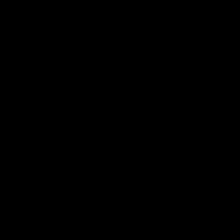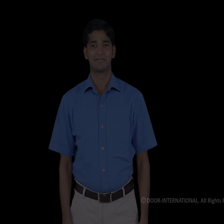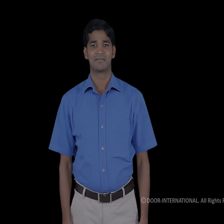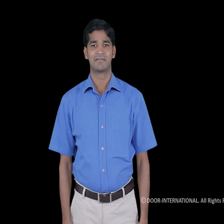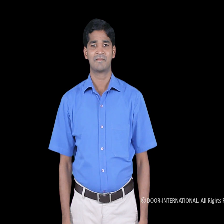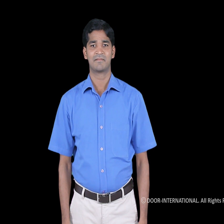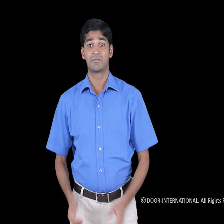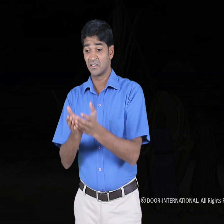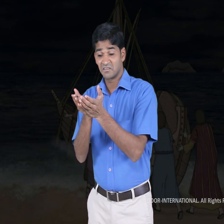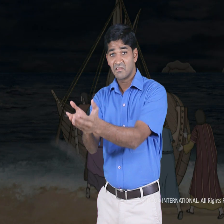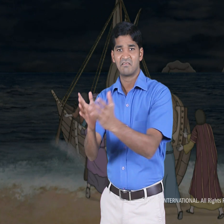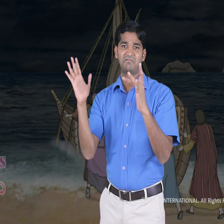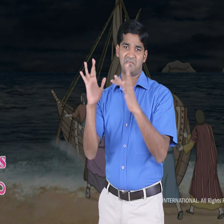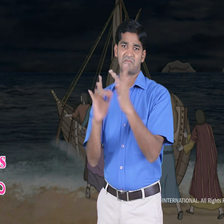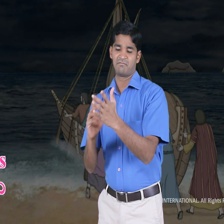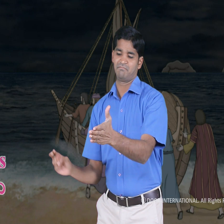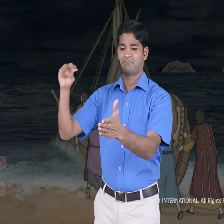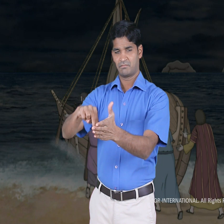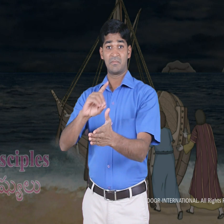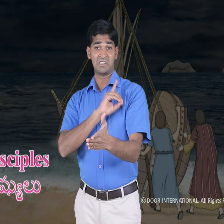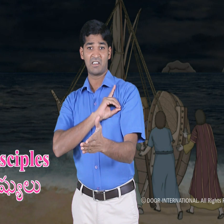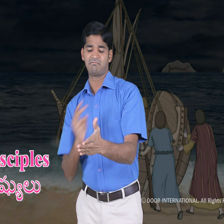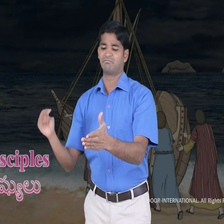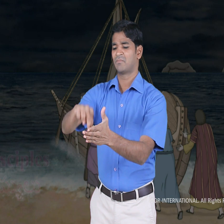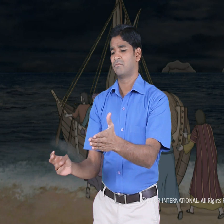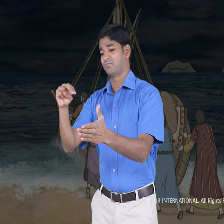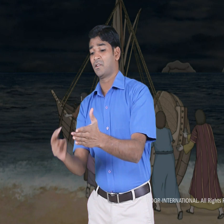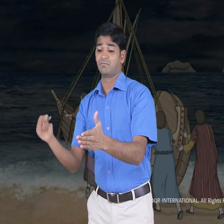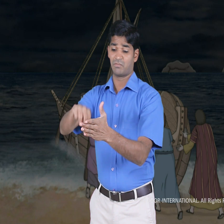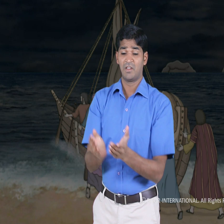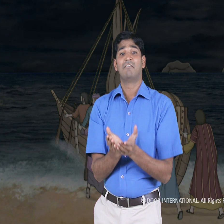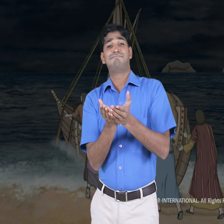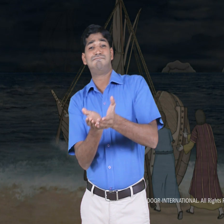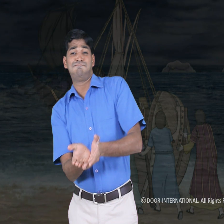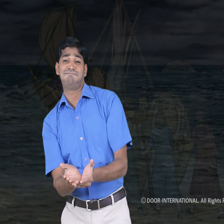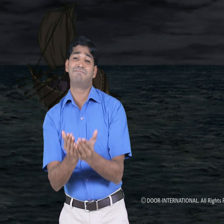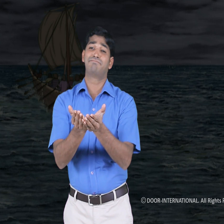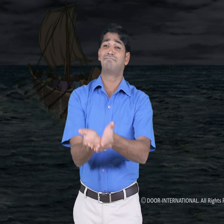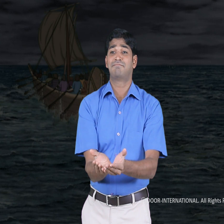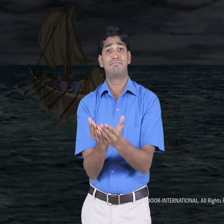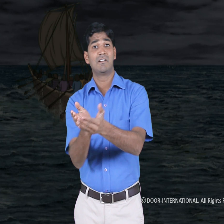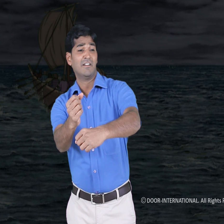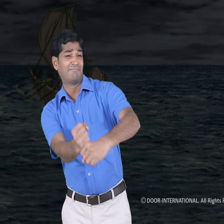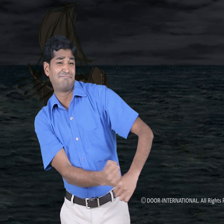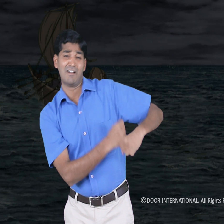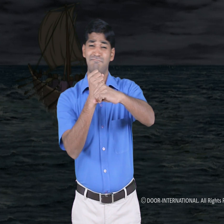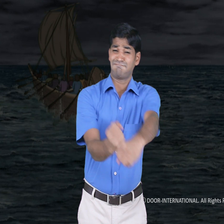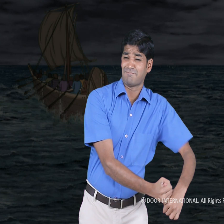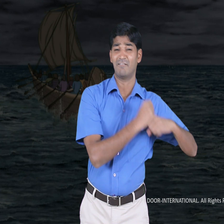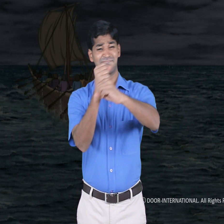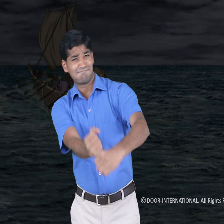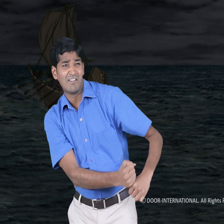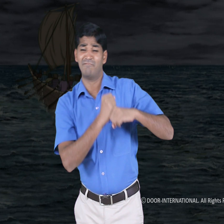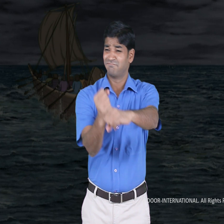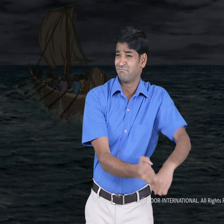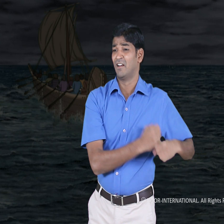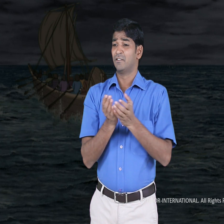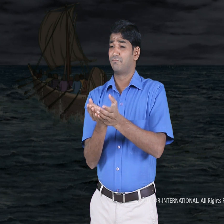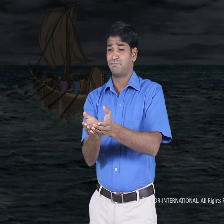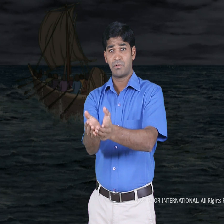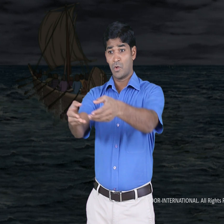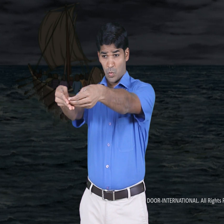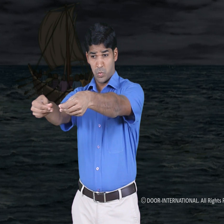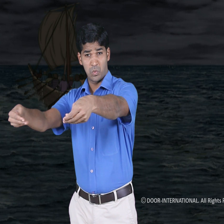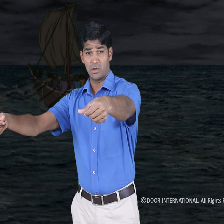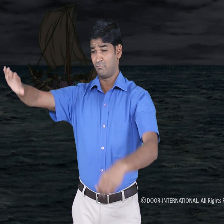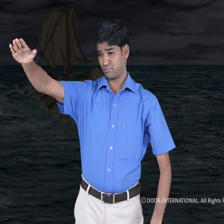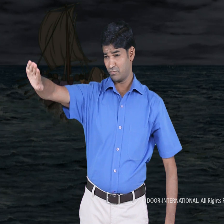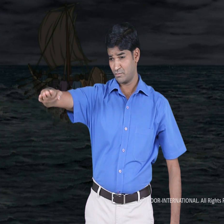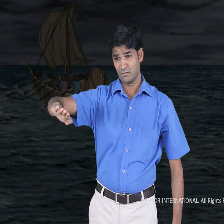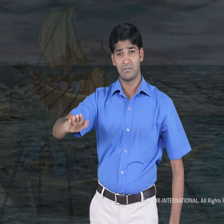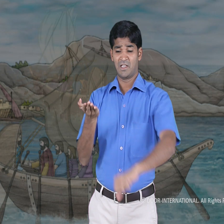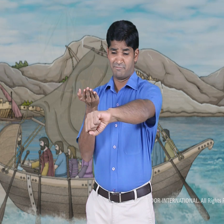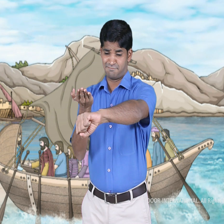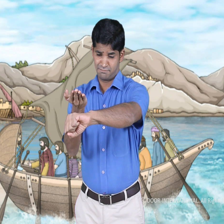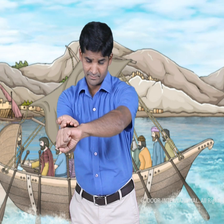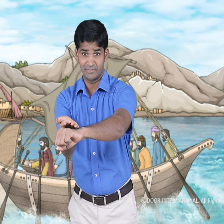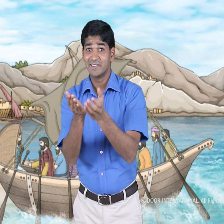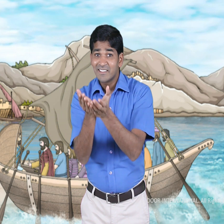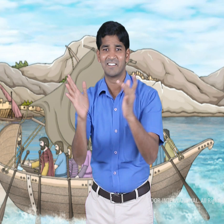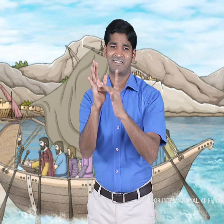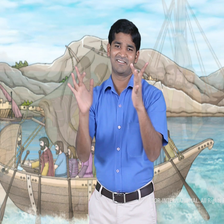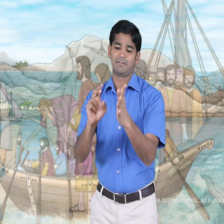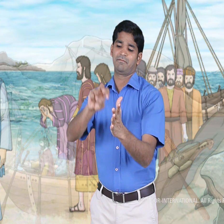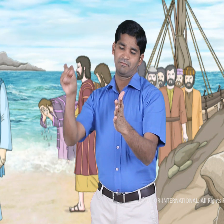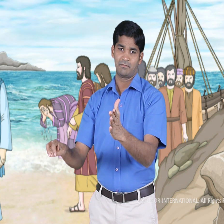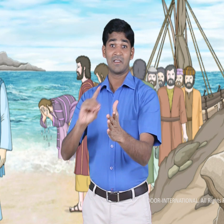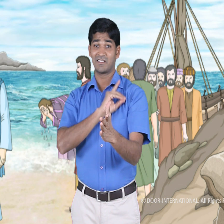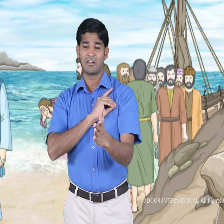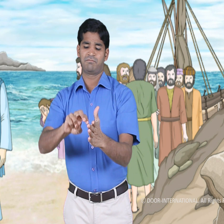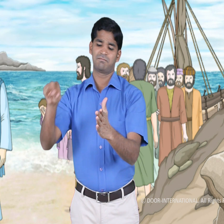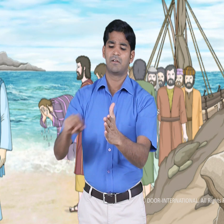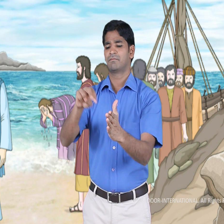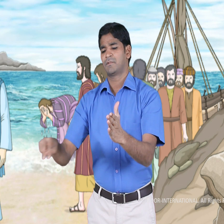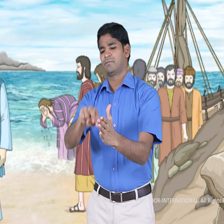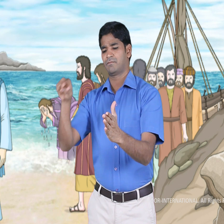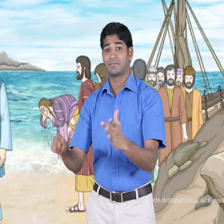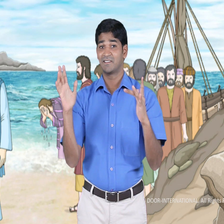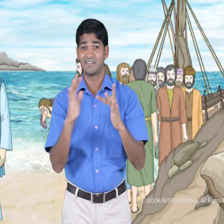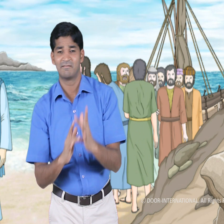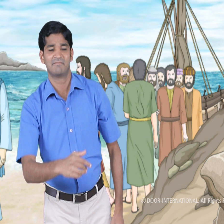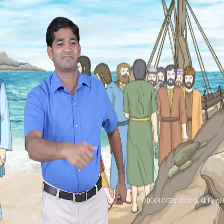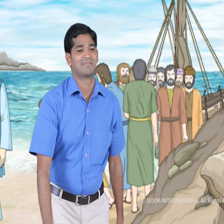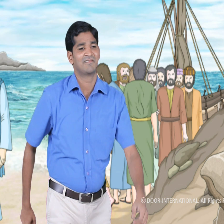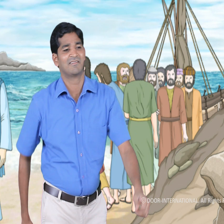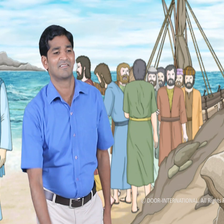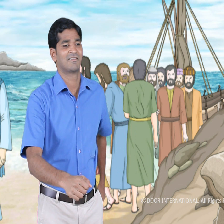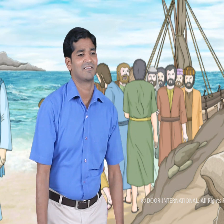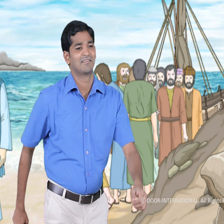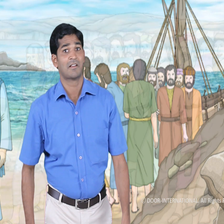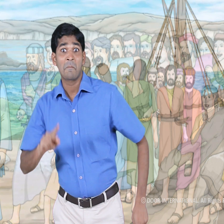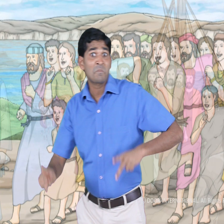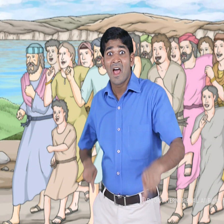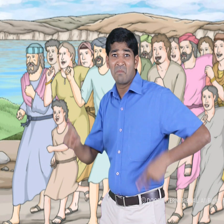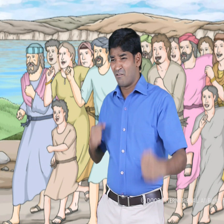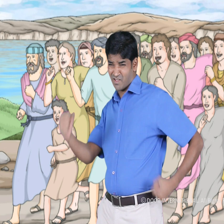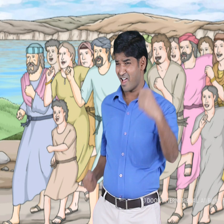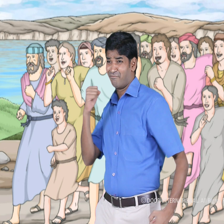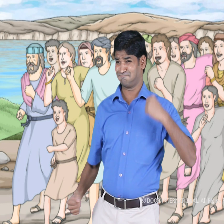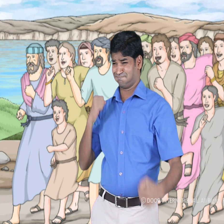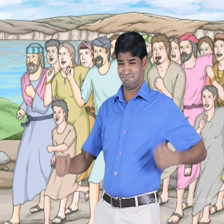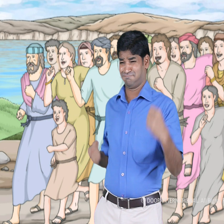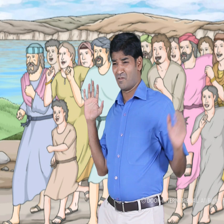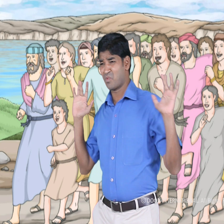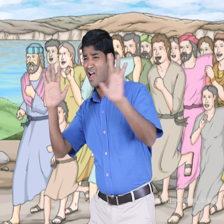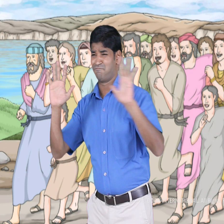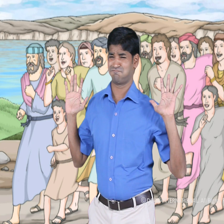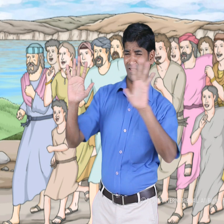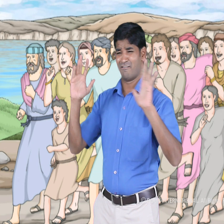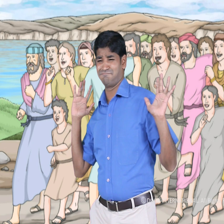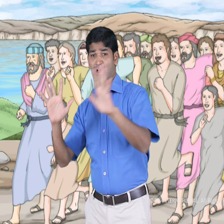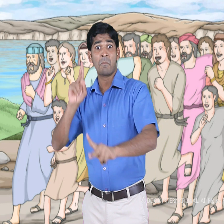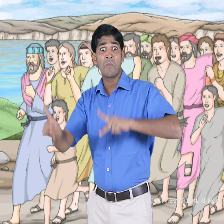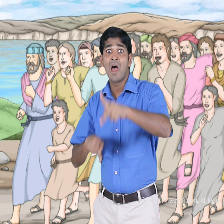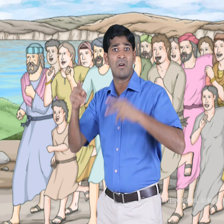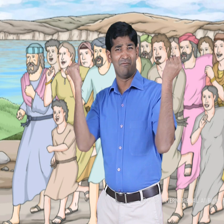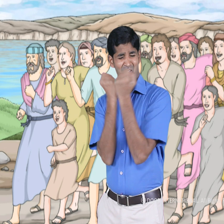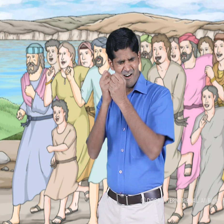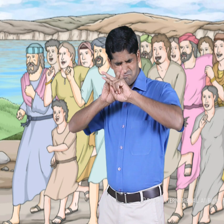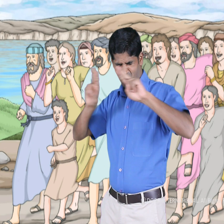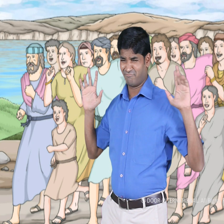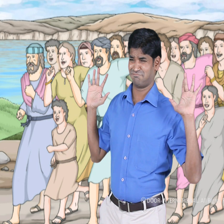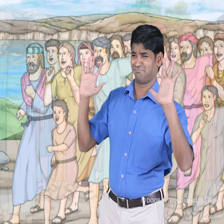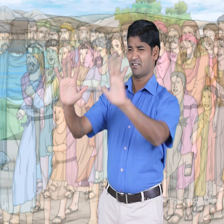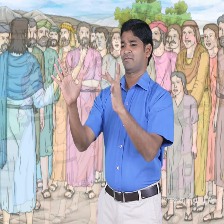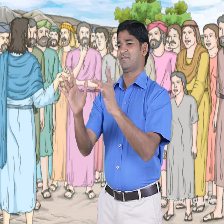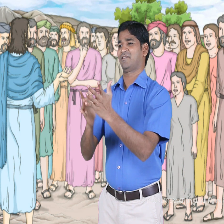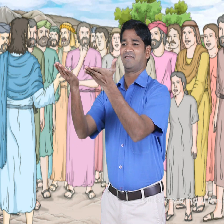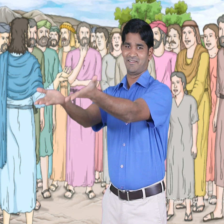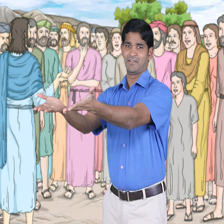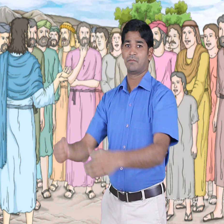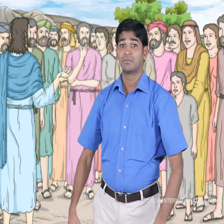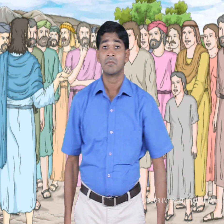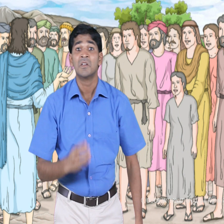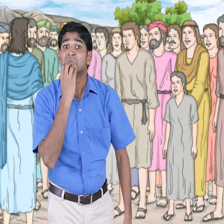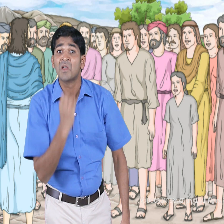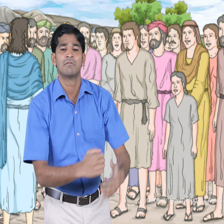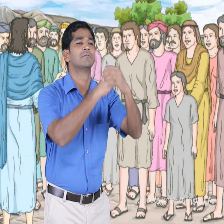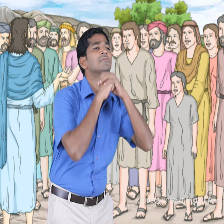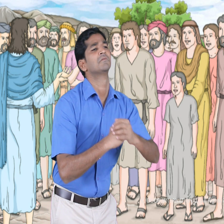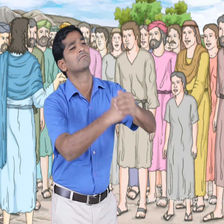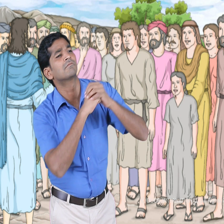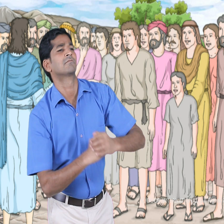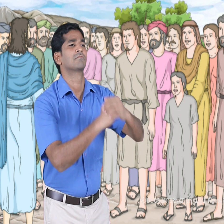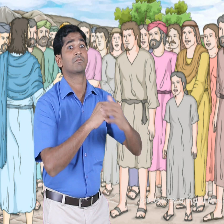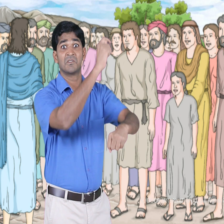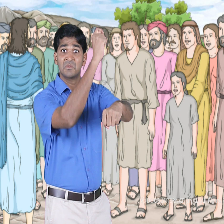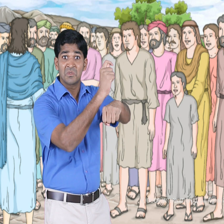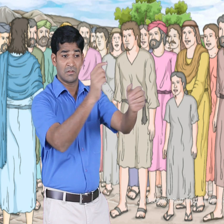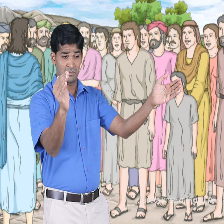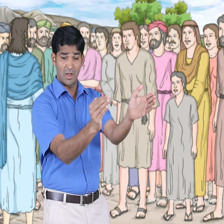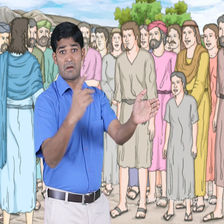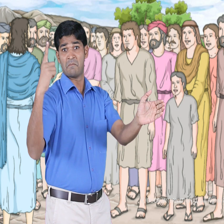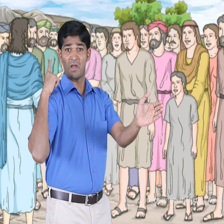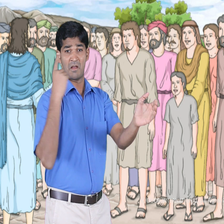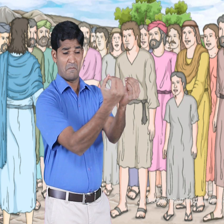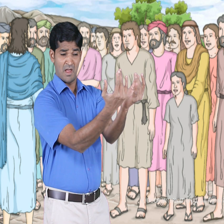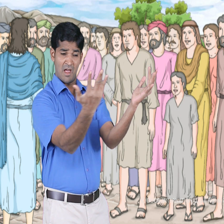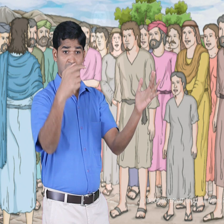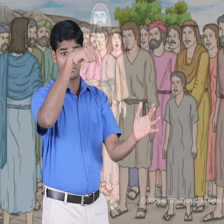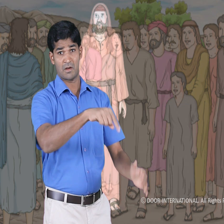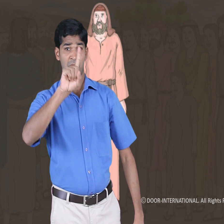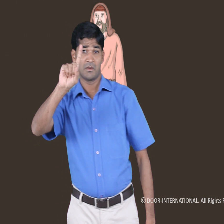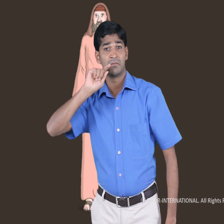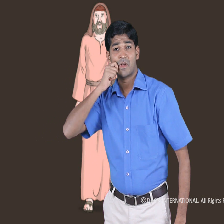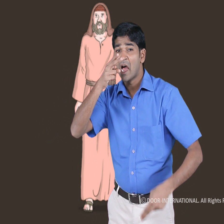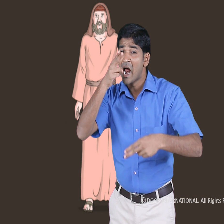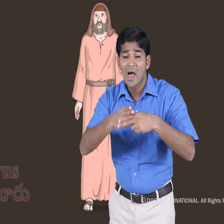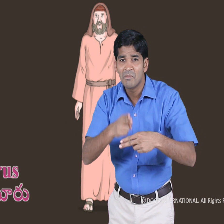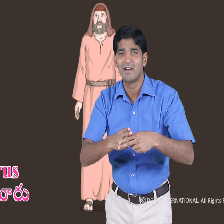When Jesus had again crossed by boat to the other side, a large crowd gathered around Him beside the sea.